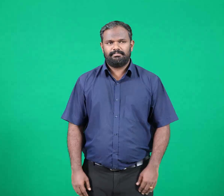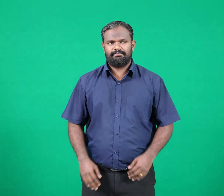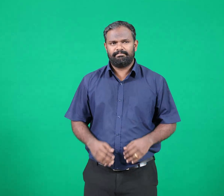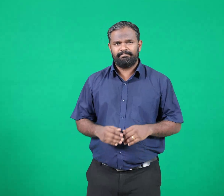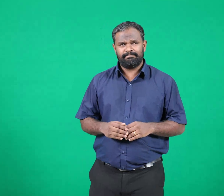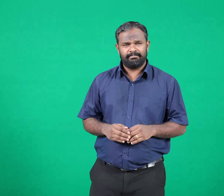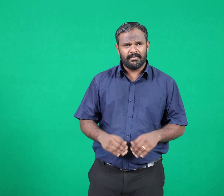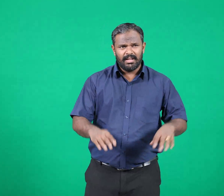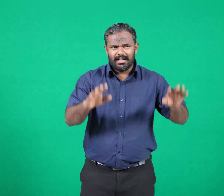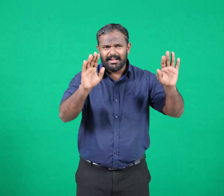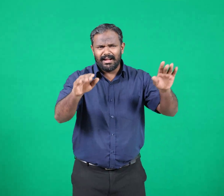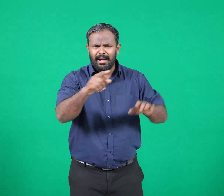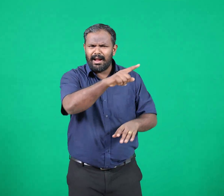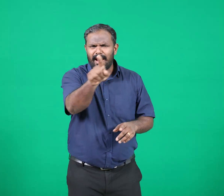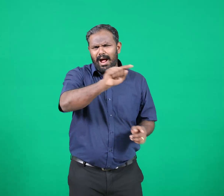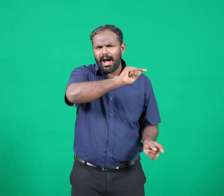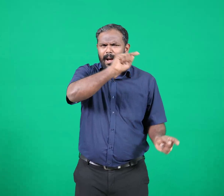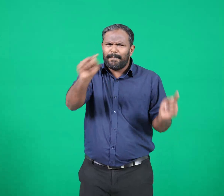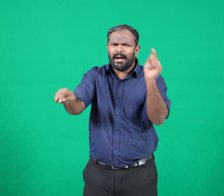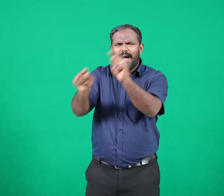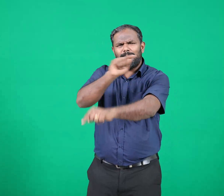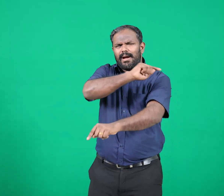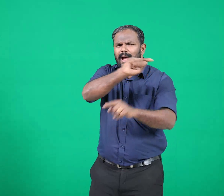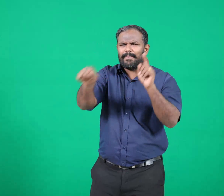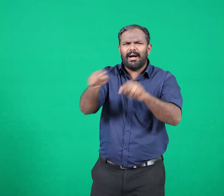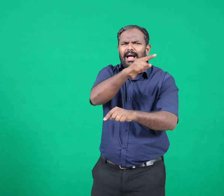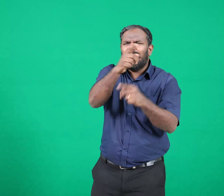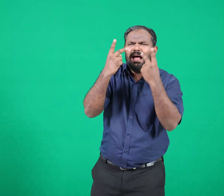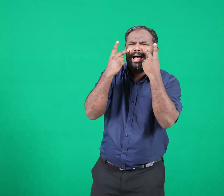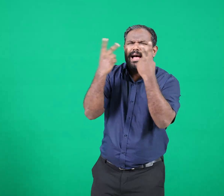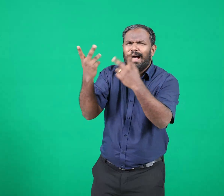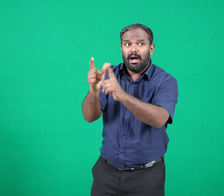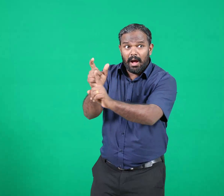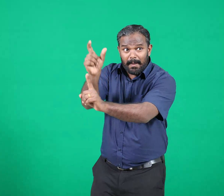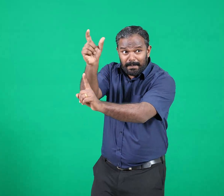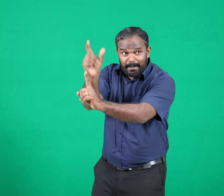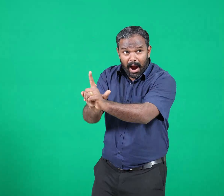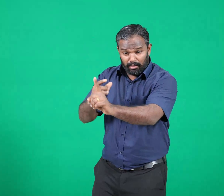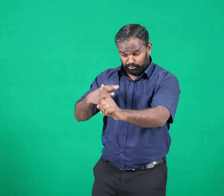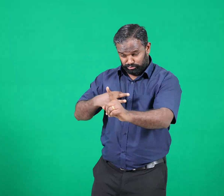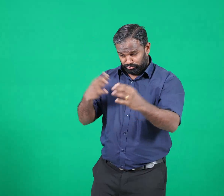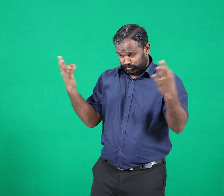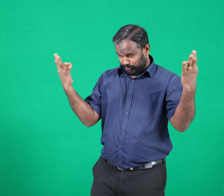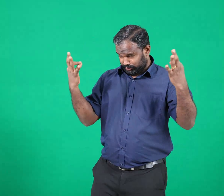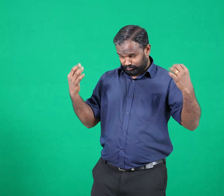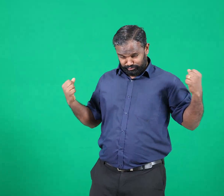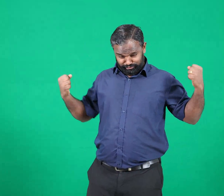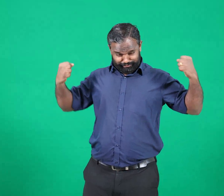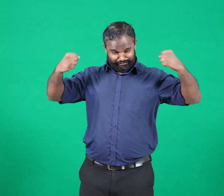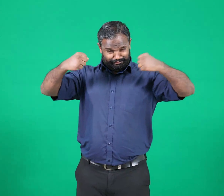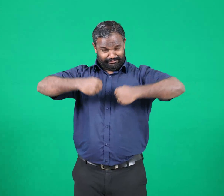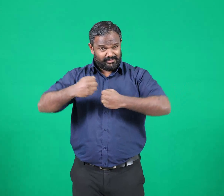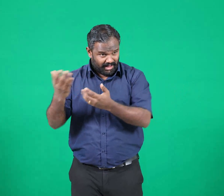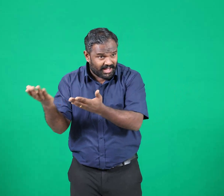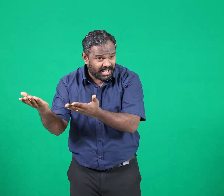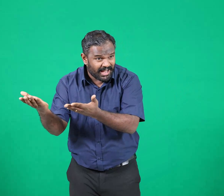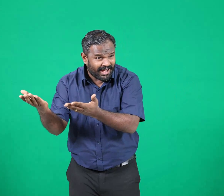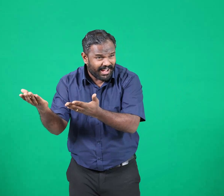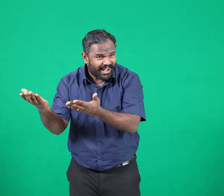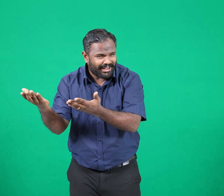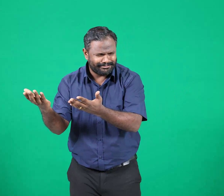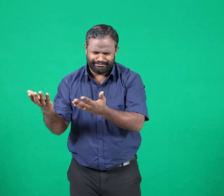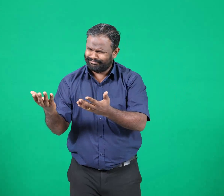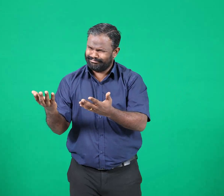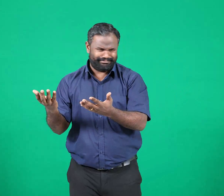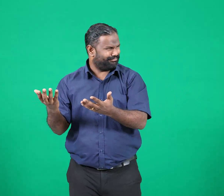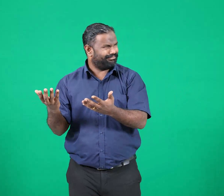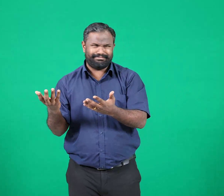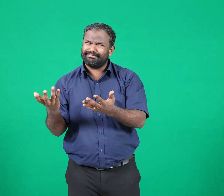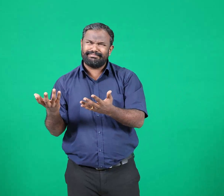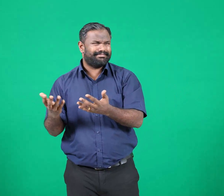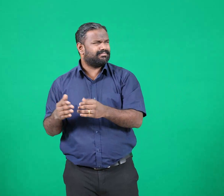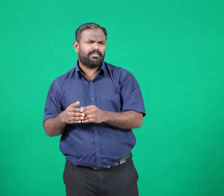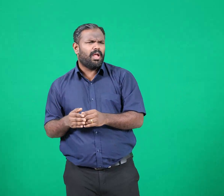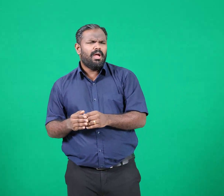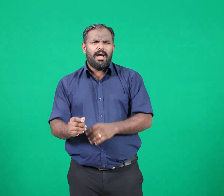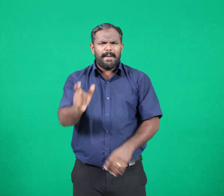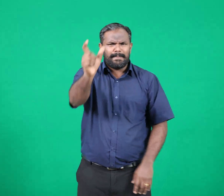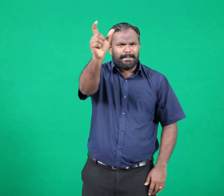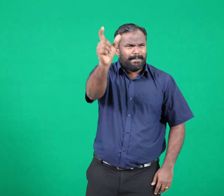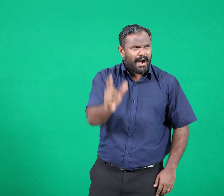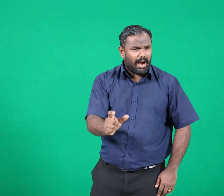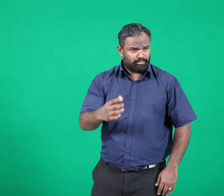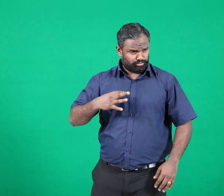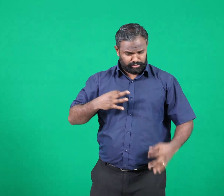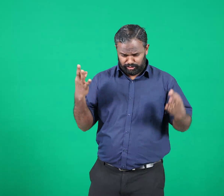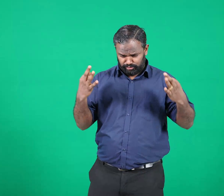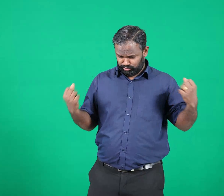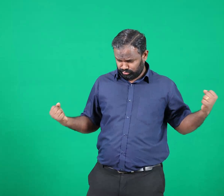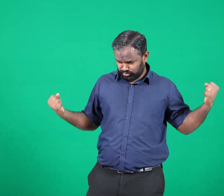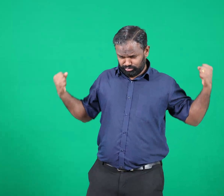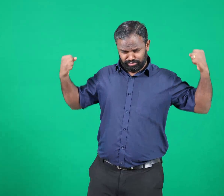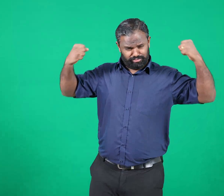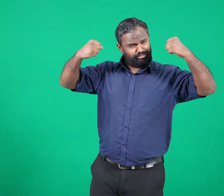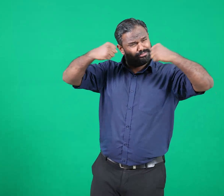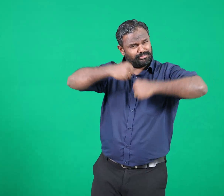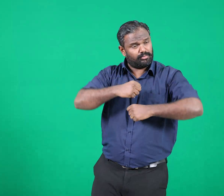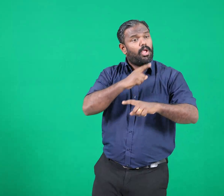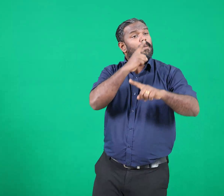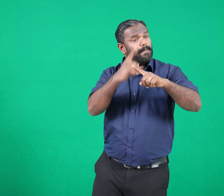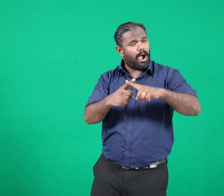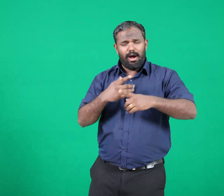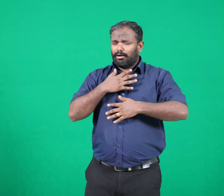Otherwise, what did you go out to see? A man dressed in fine clothes?